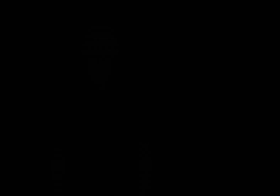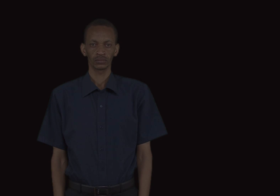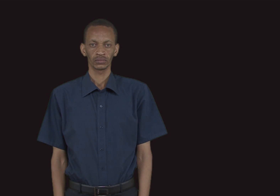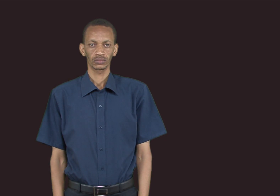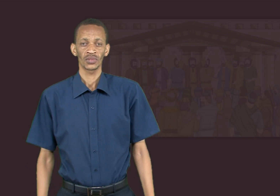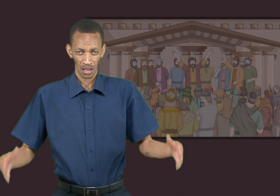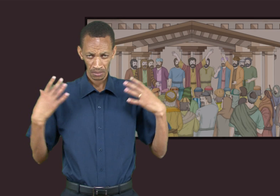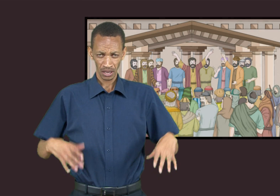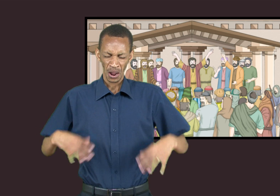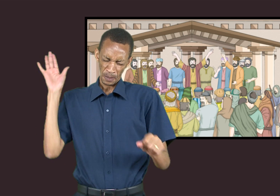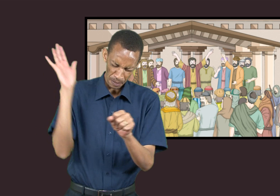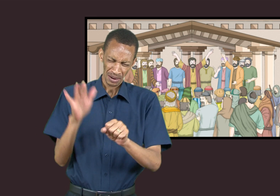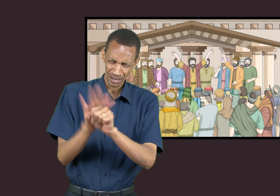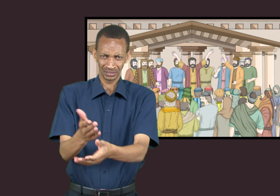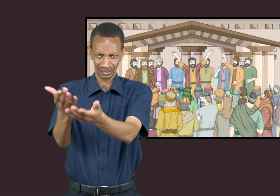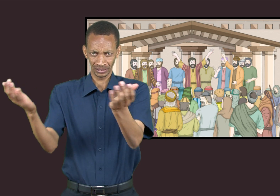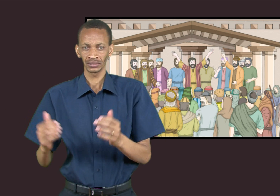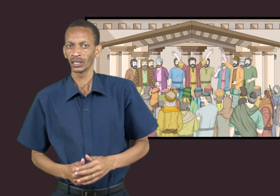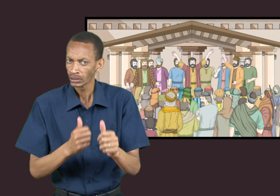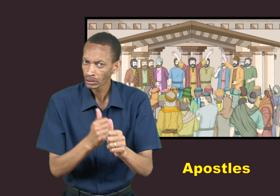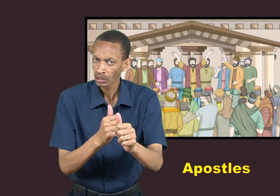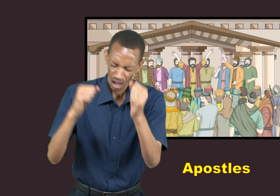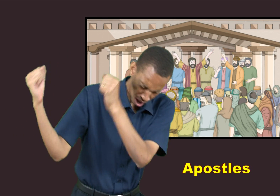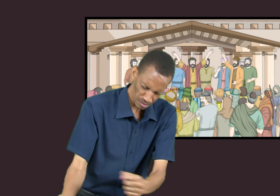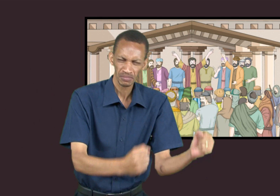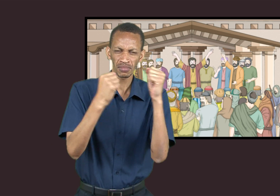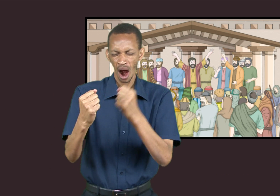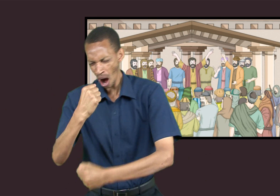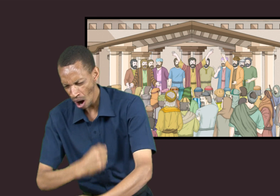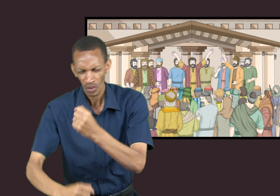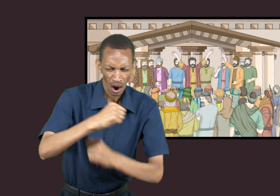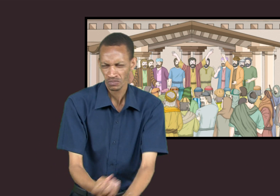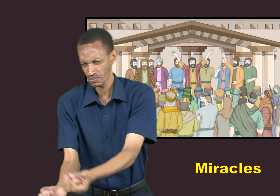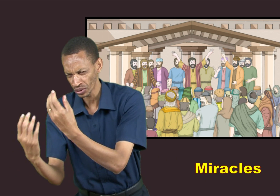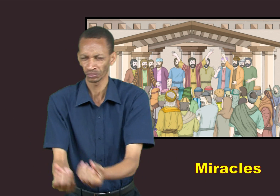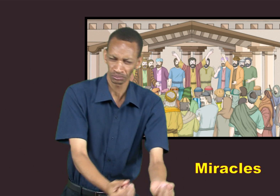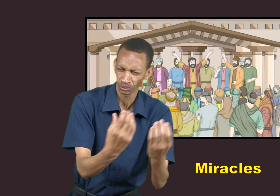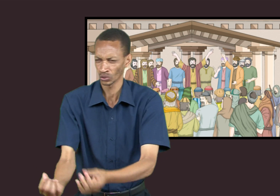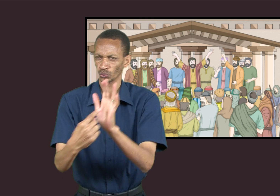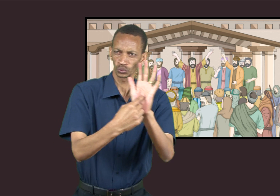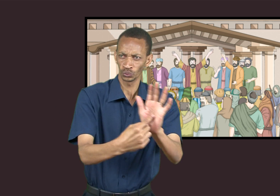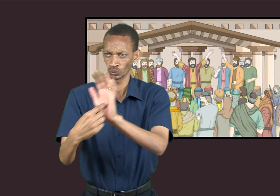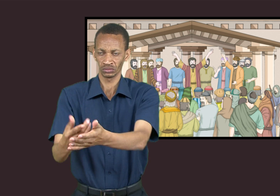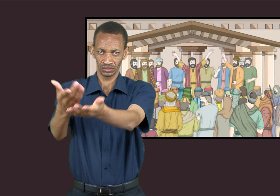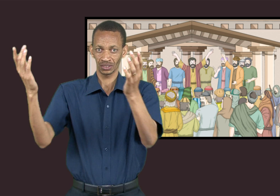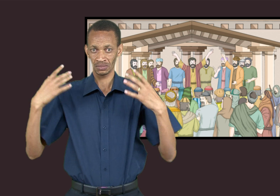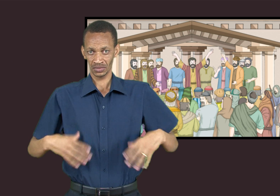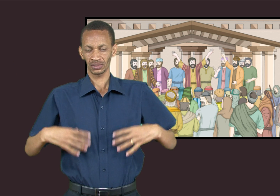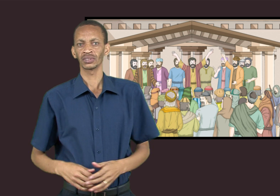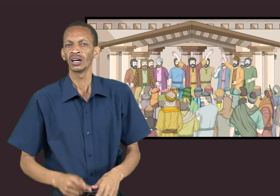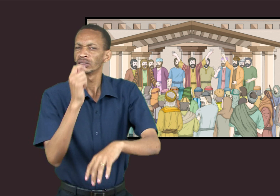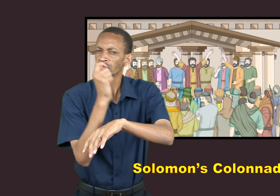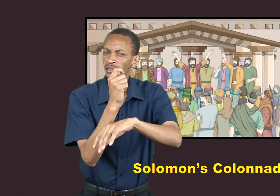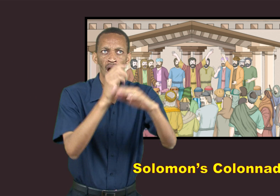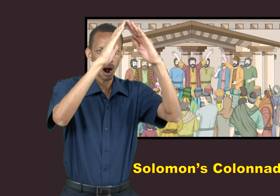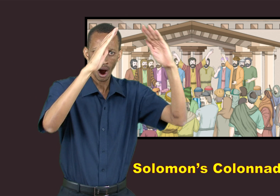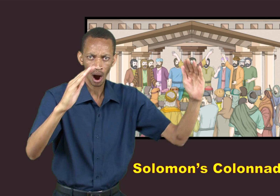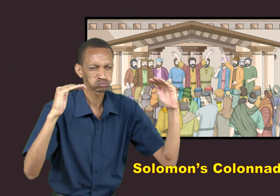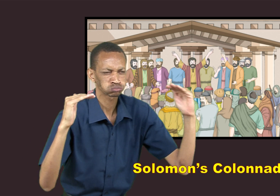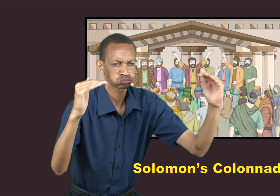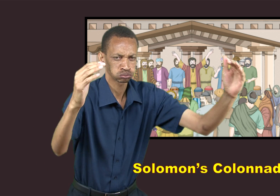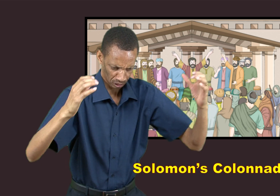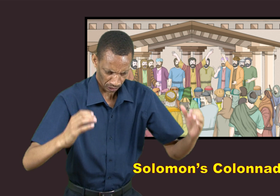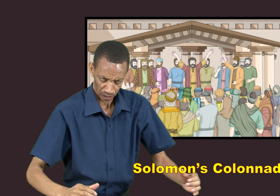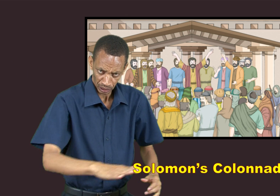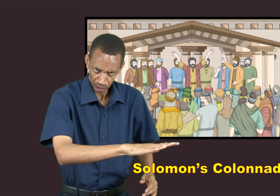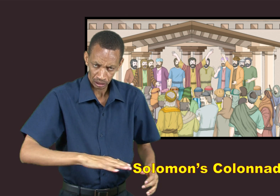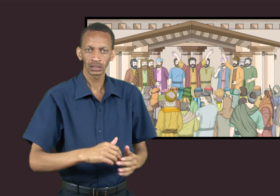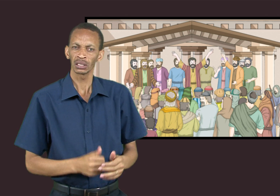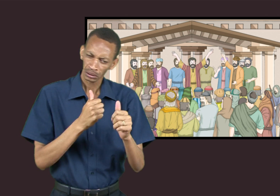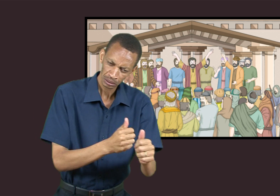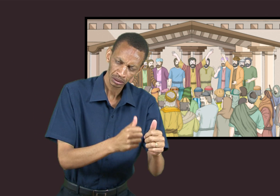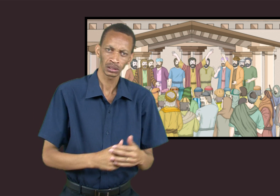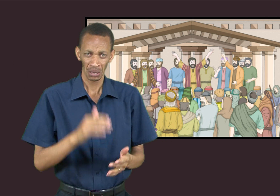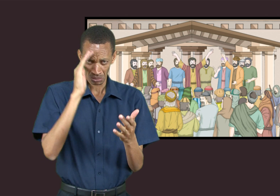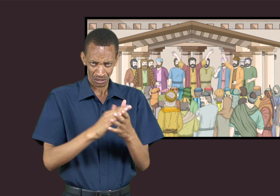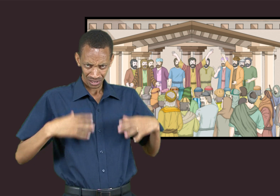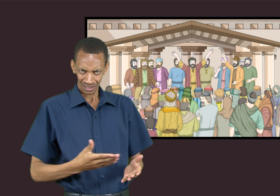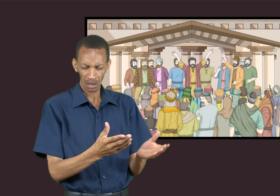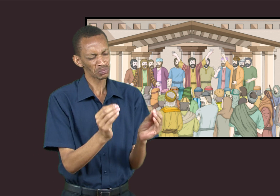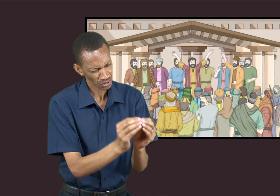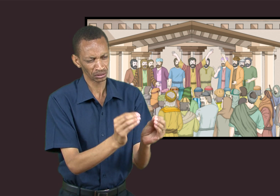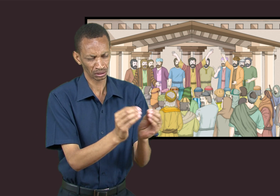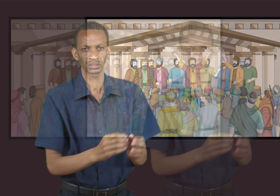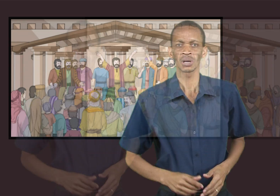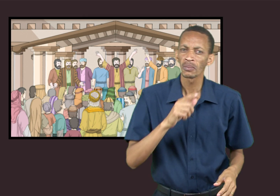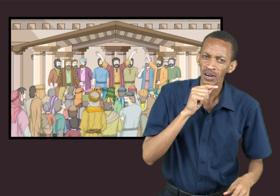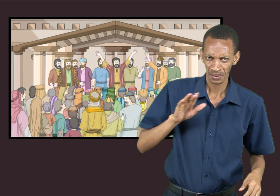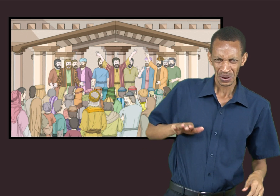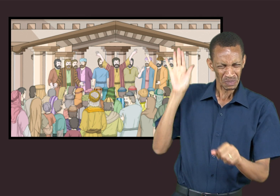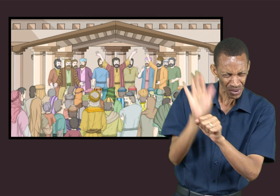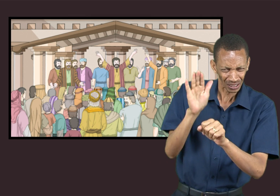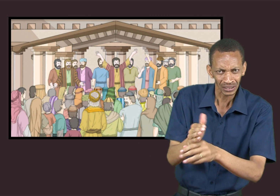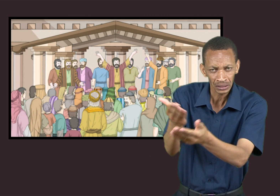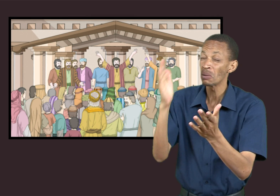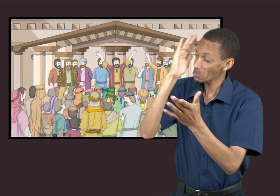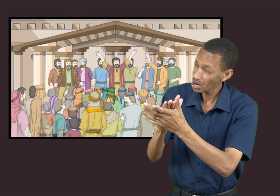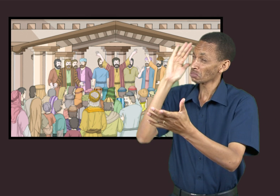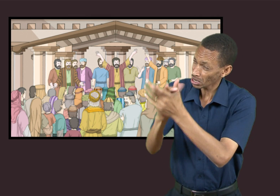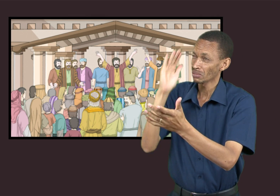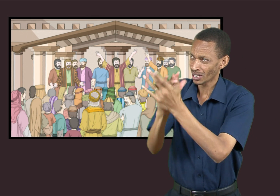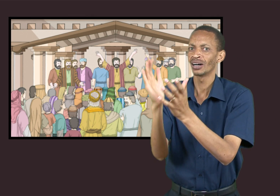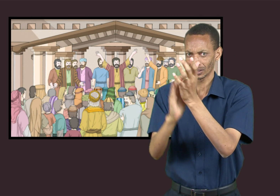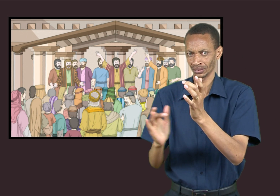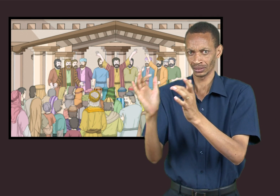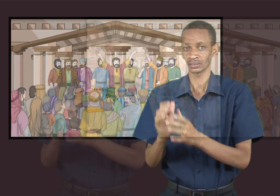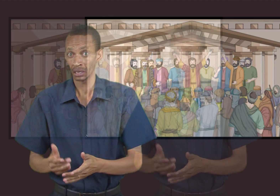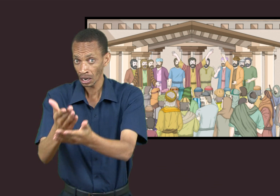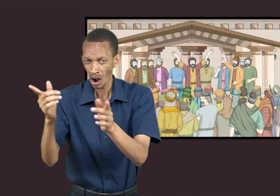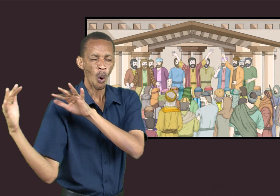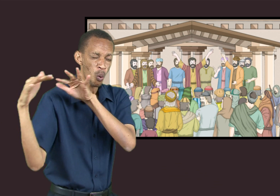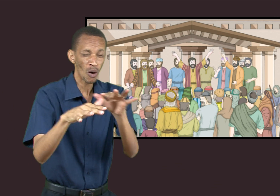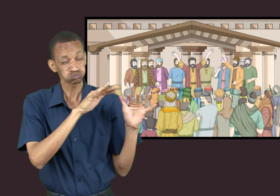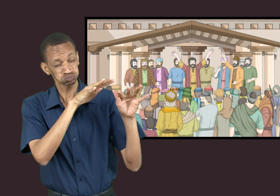The apostles performed many signs and wonders among the people, and with one accord the believers gathered together in Solomon’s Colonnade.